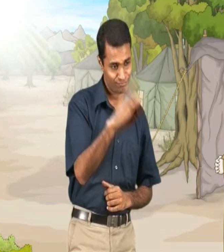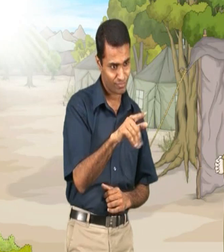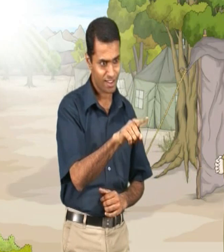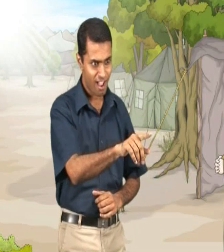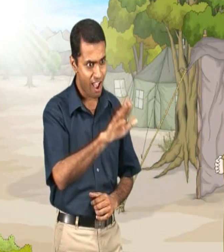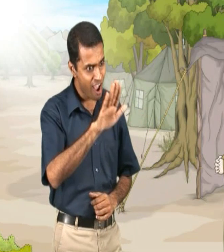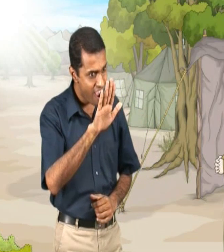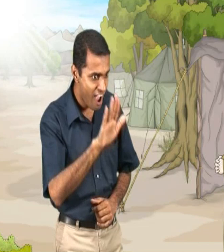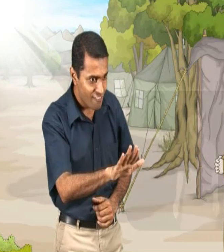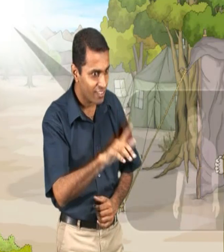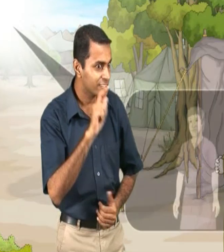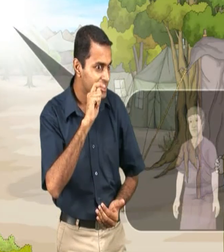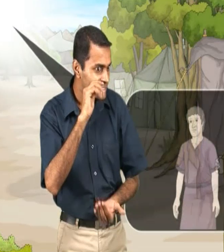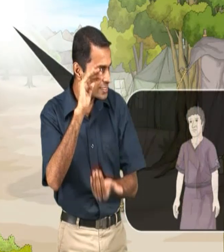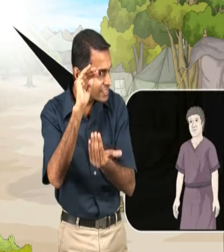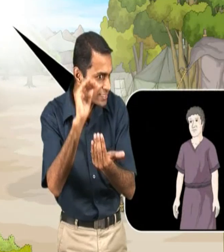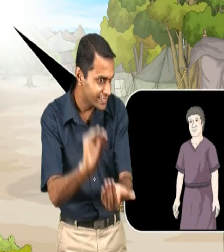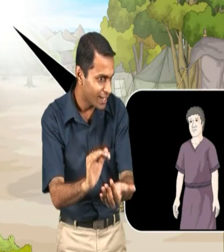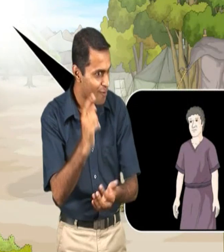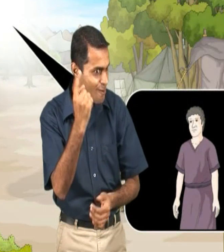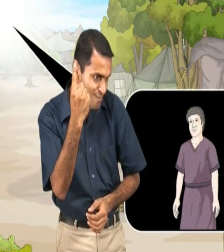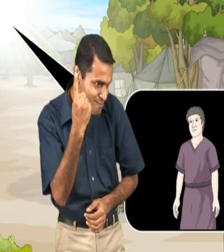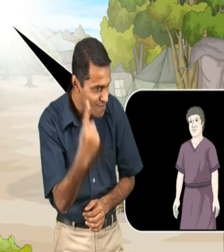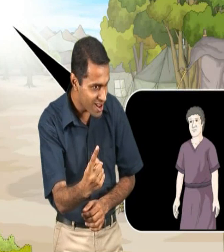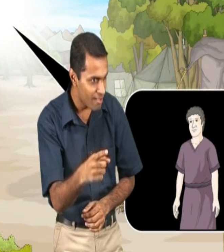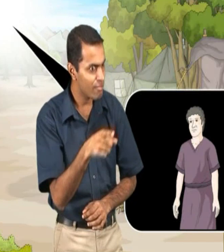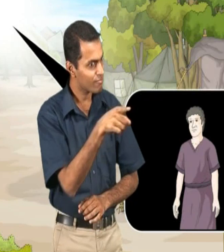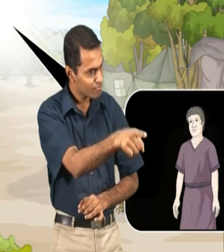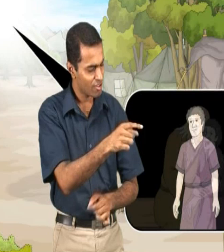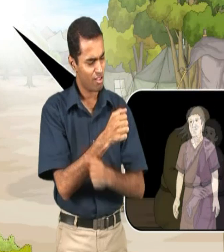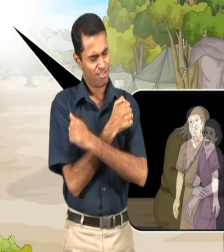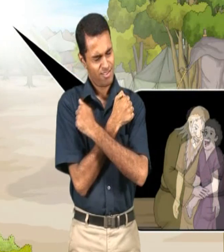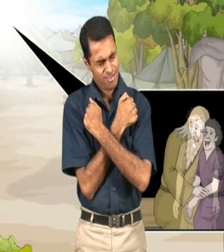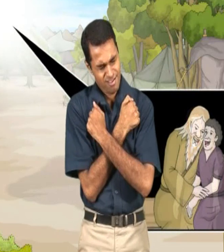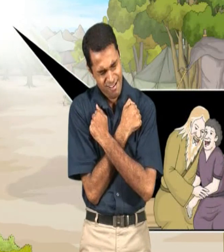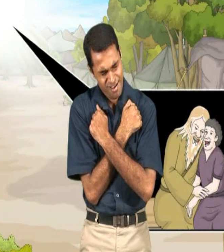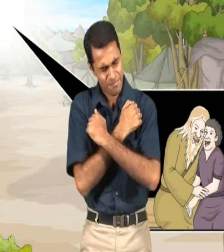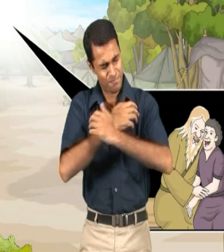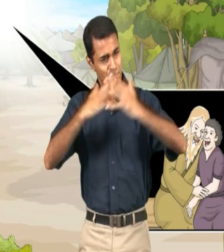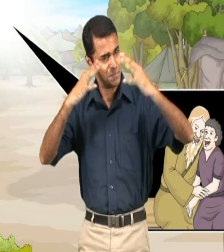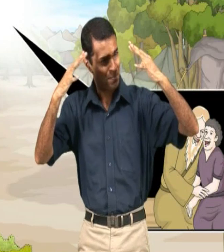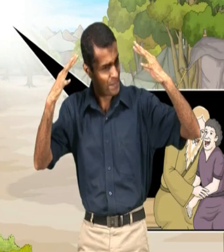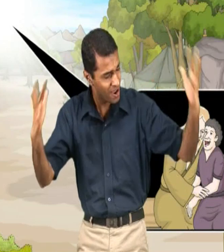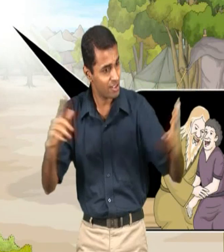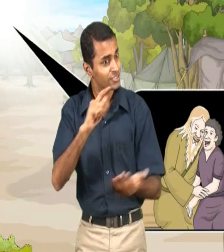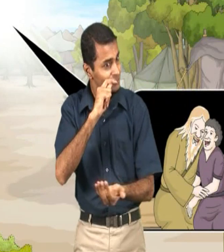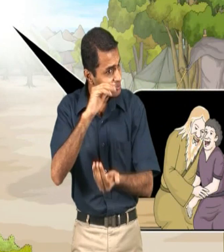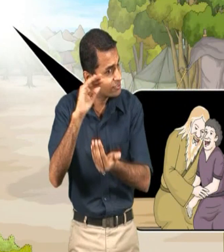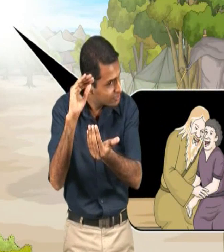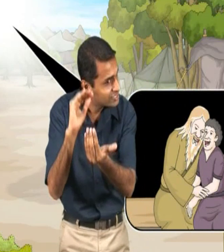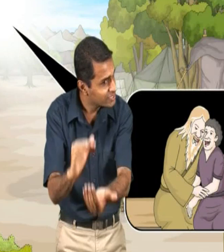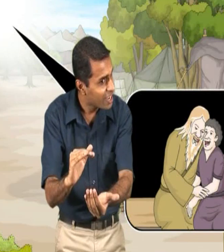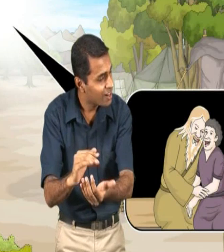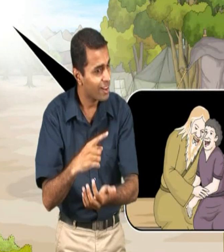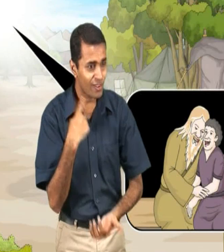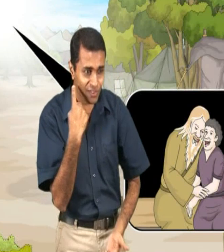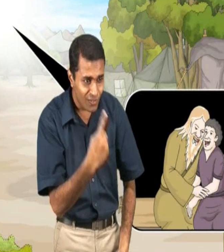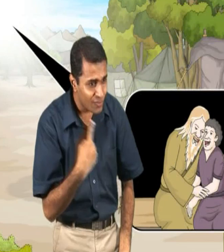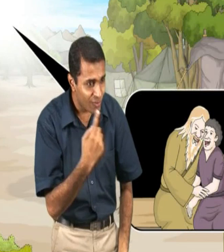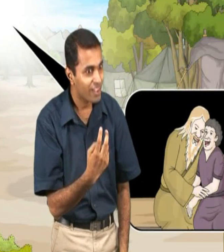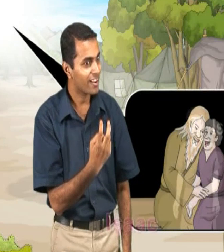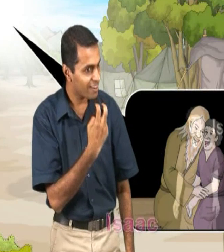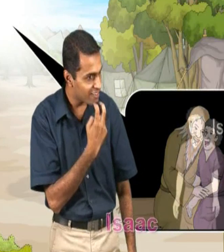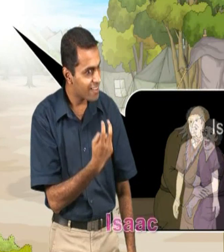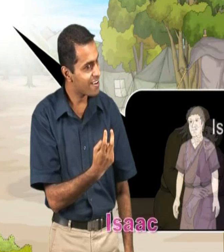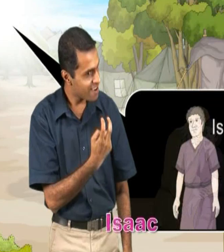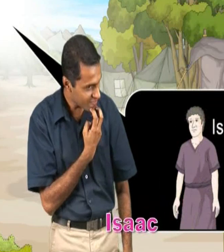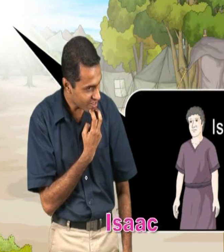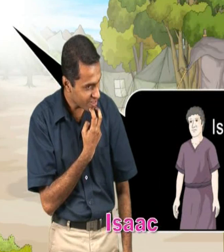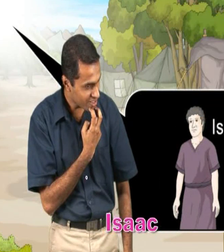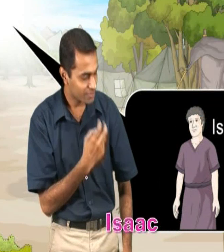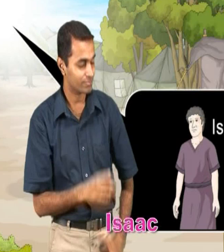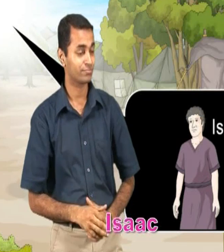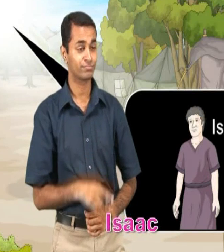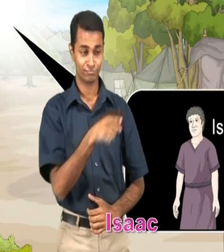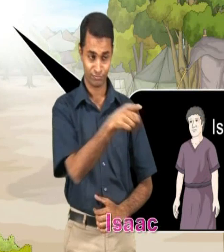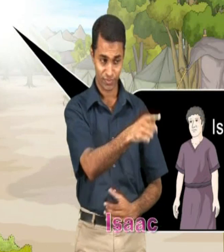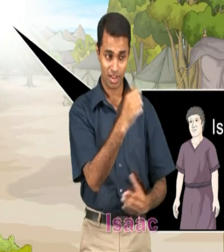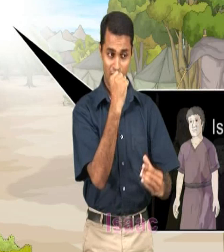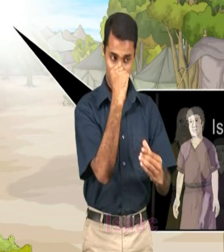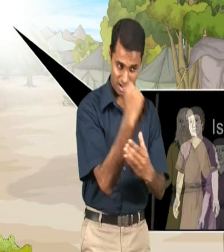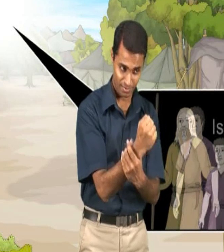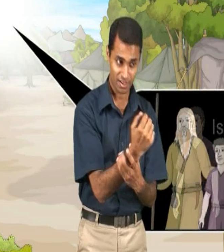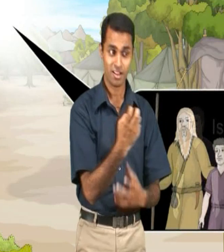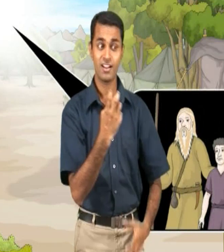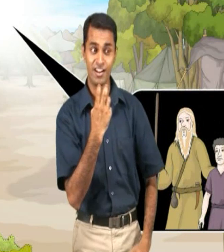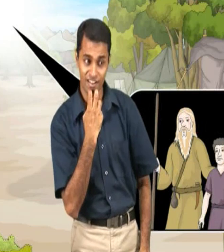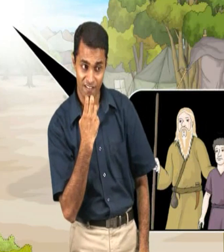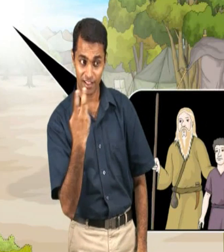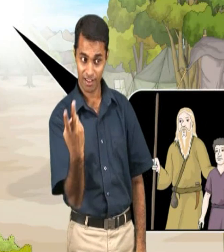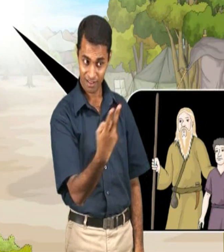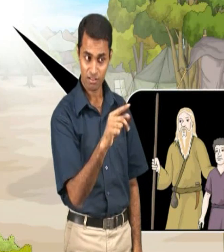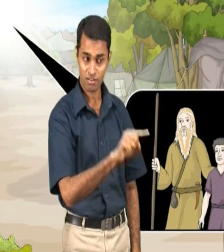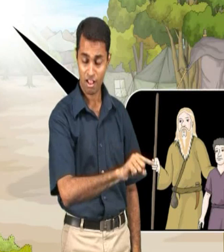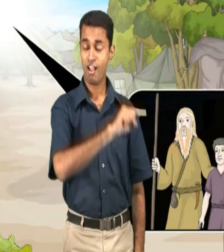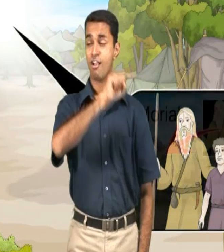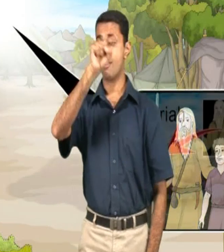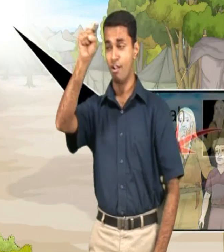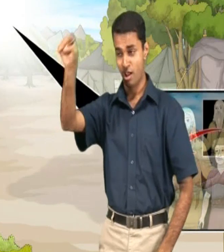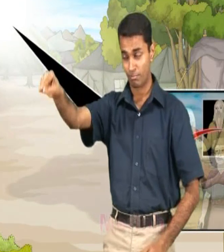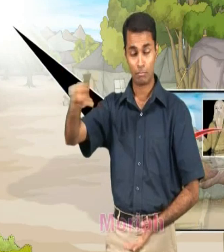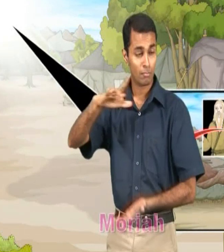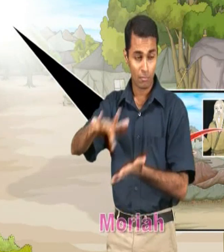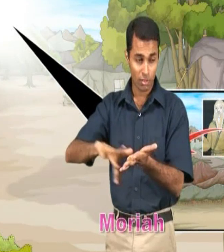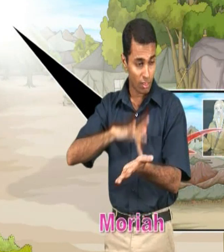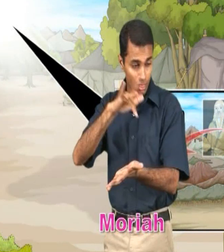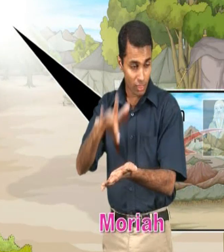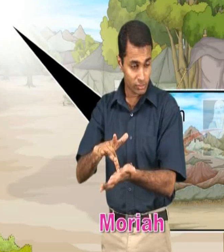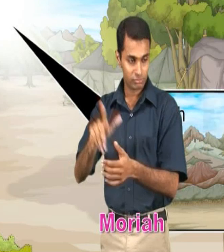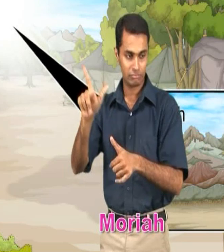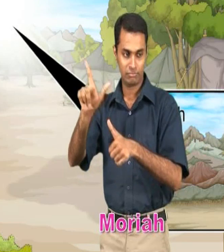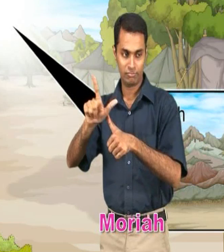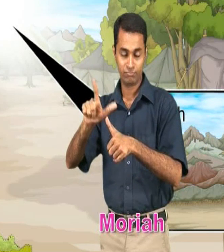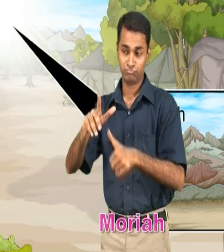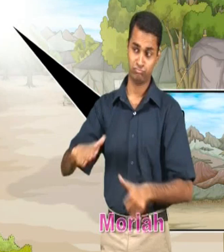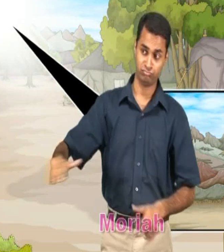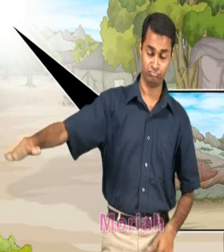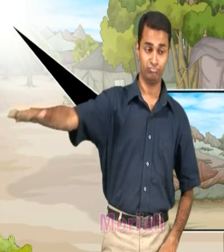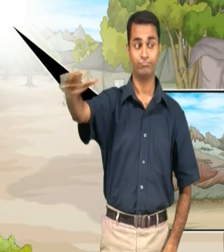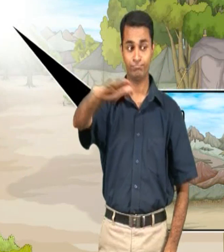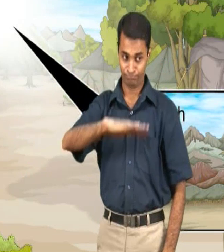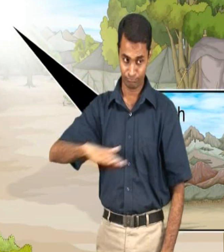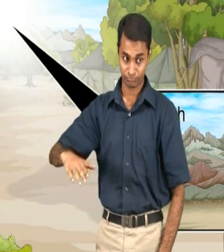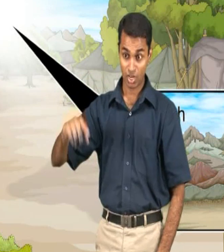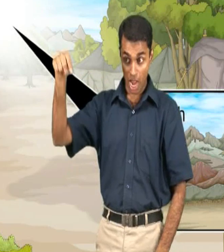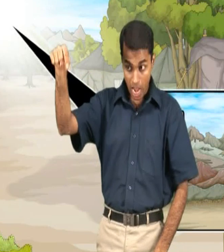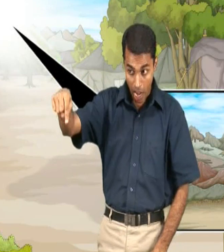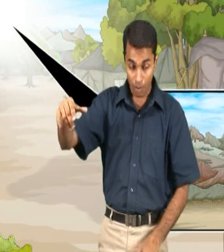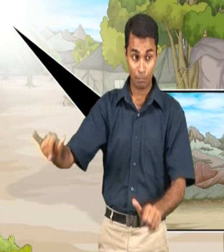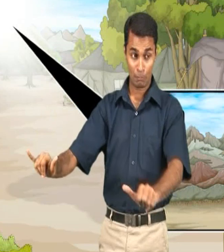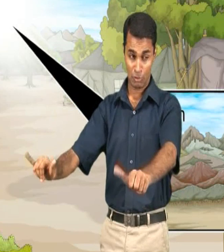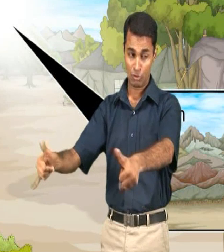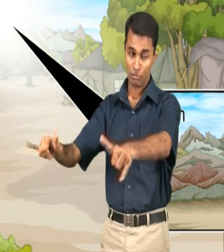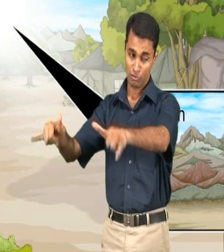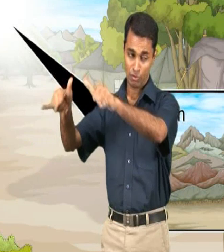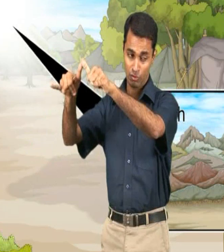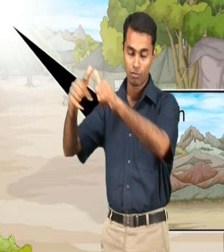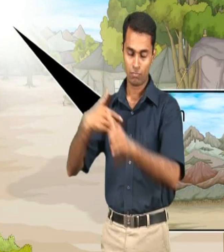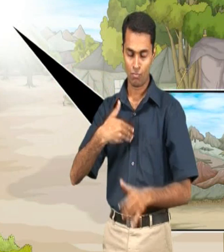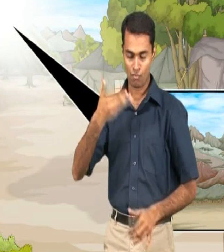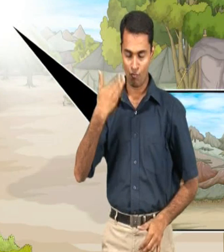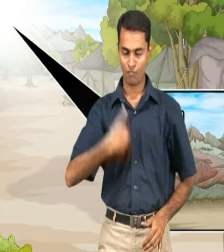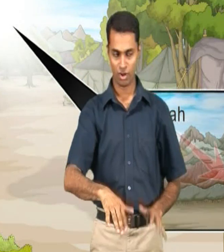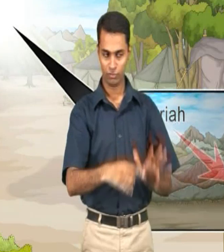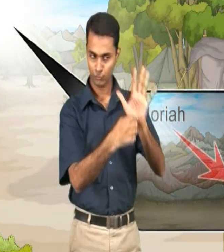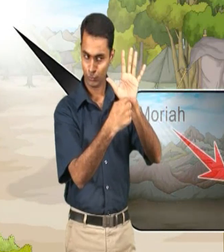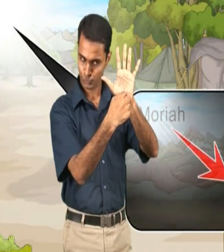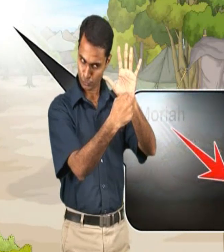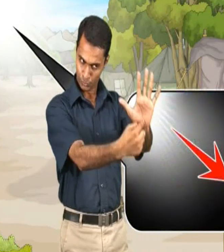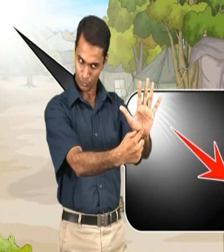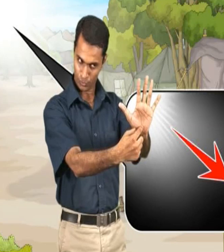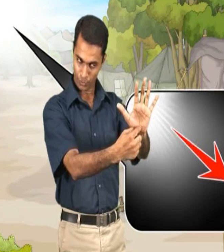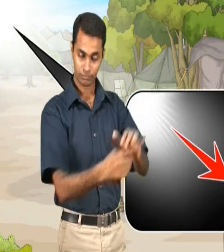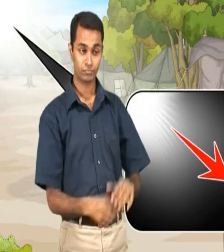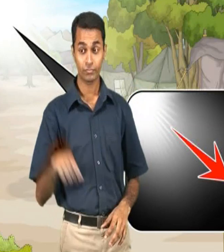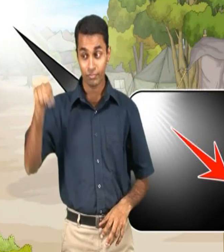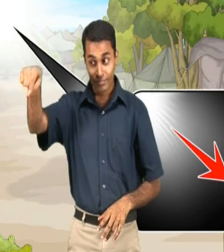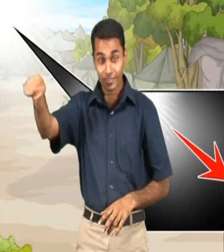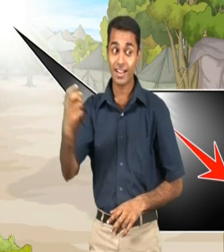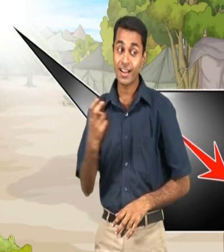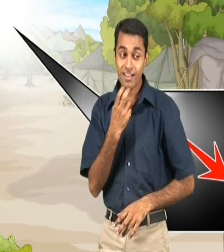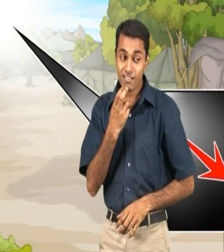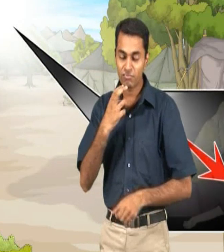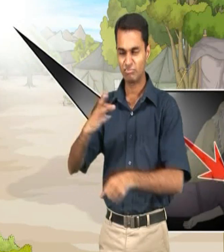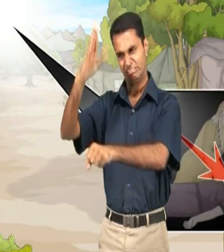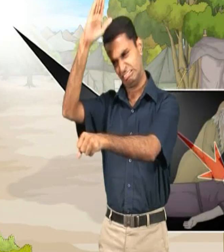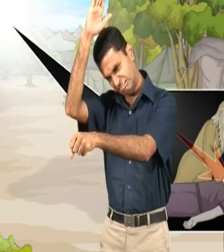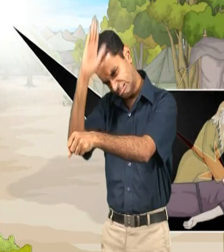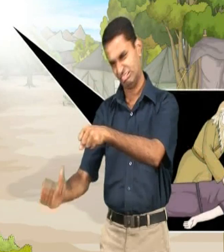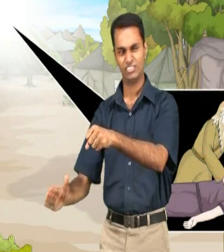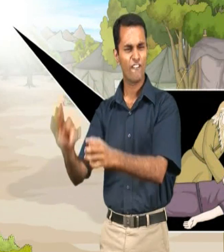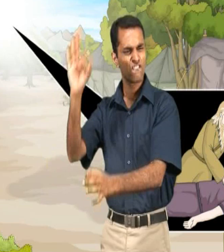“Take your son,” God said, “your only son Isaac, whom you love, and go to the land of Moriah.